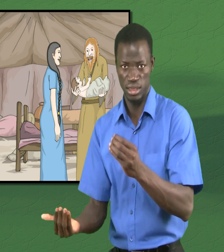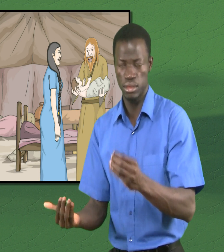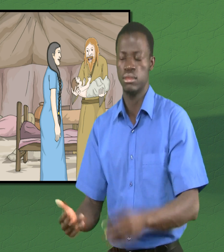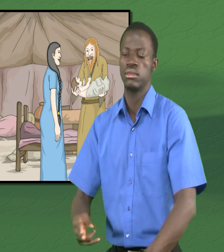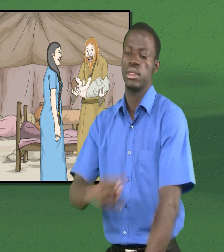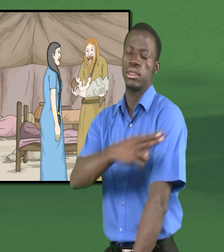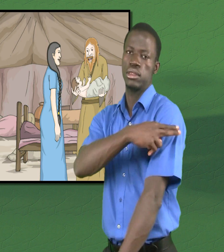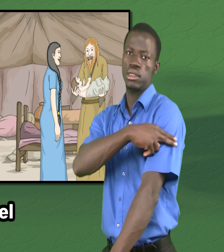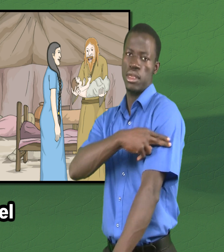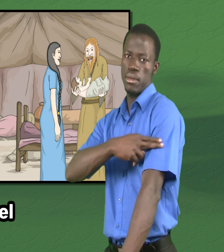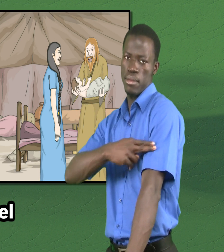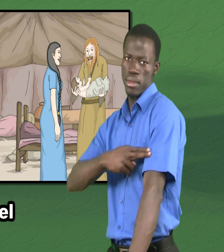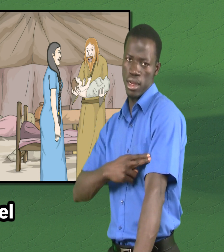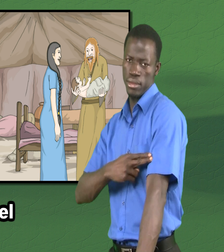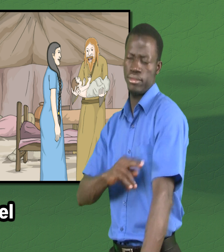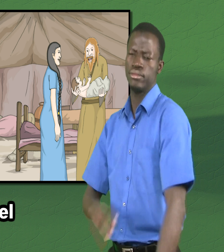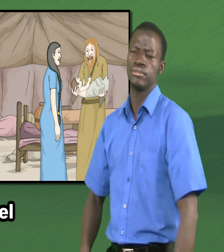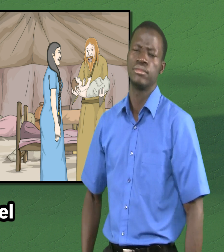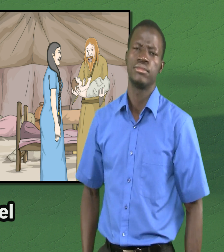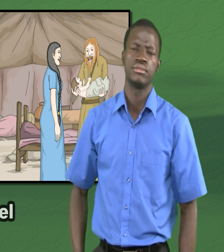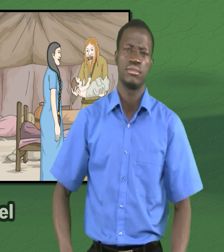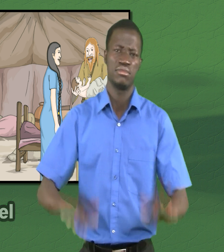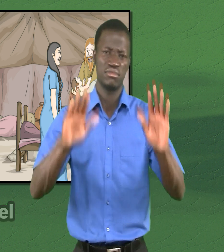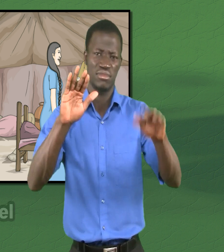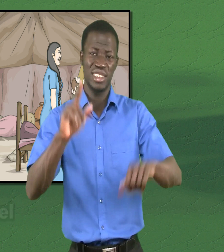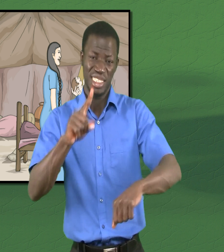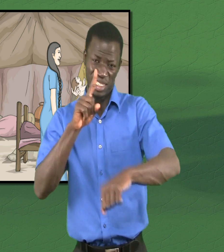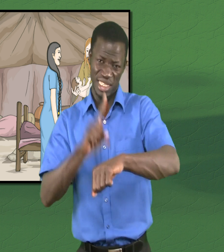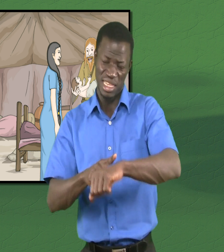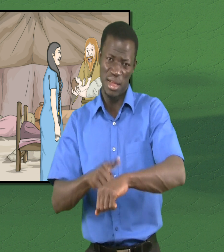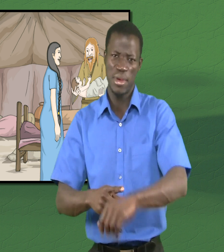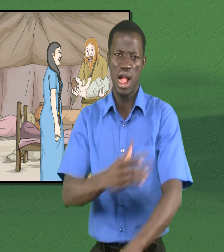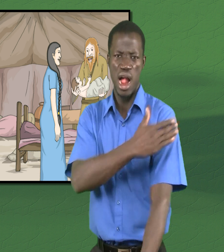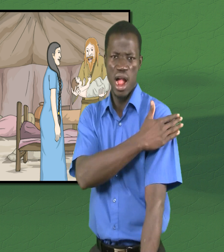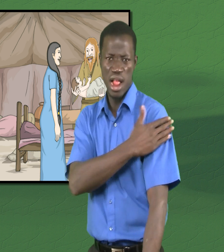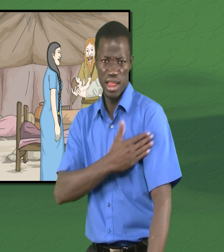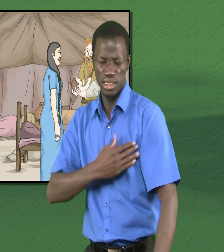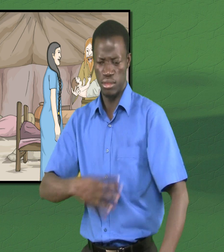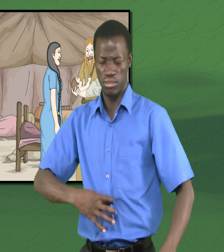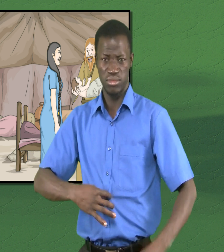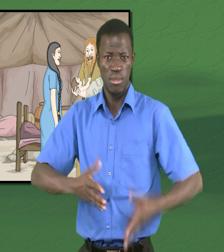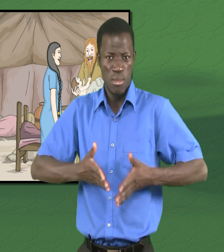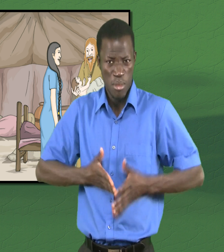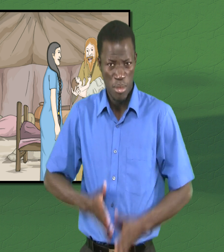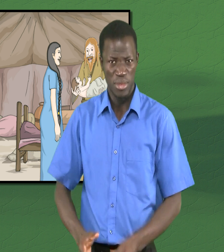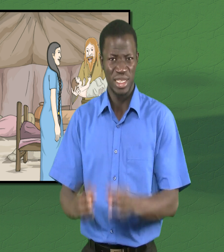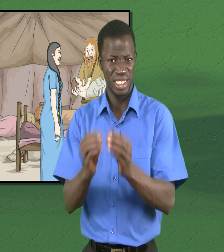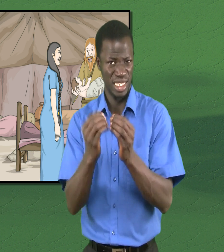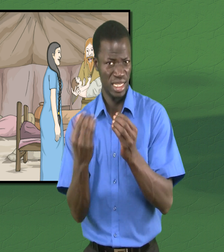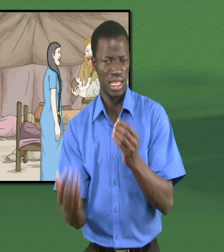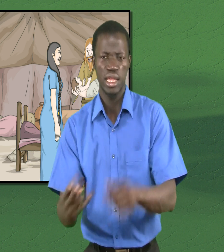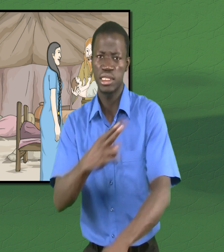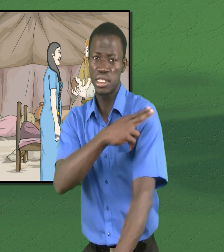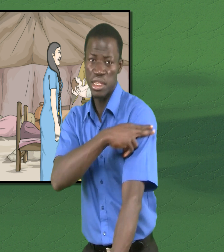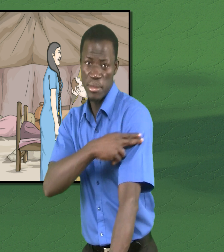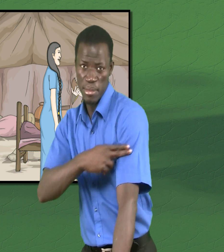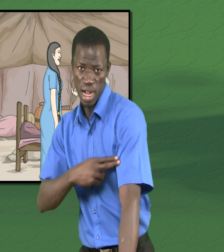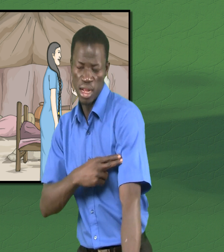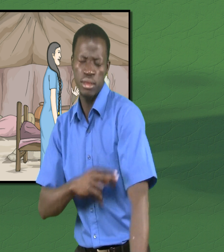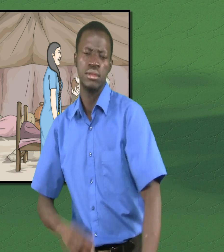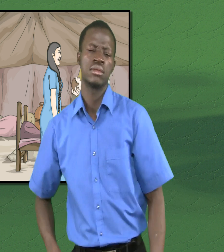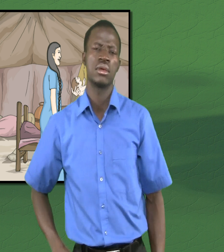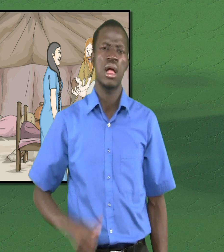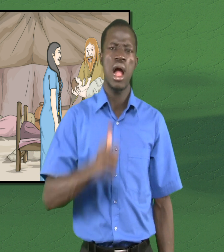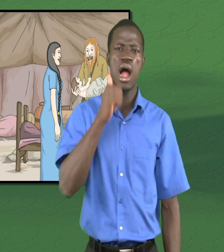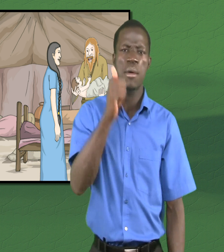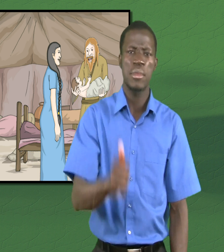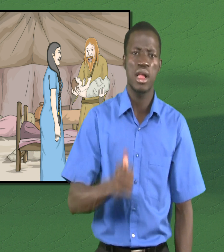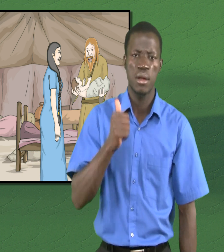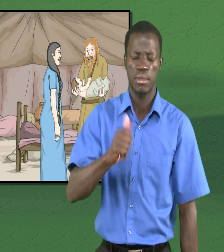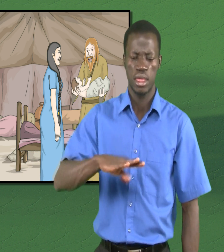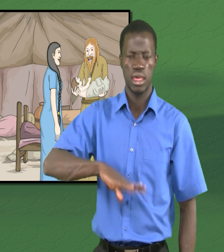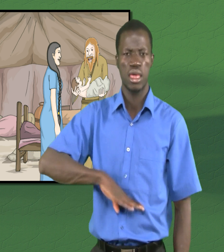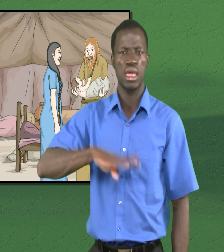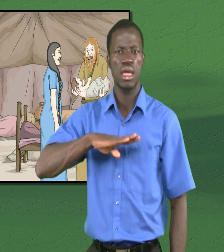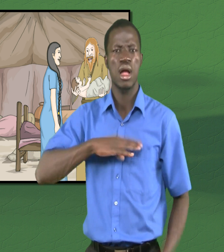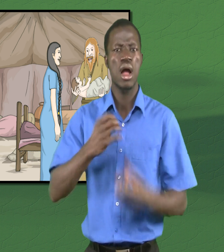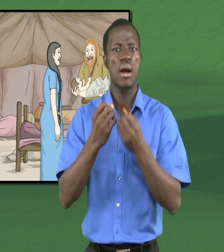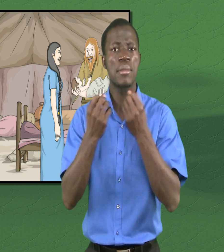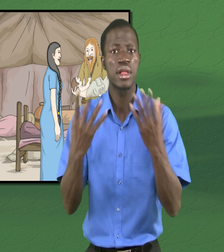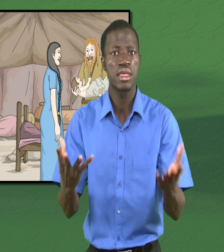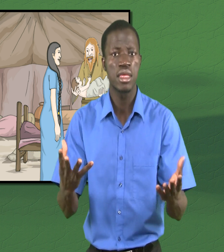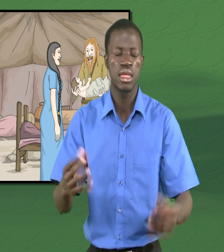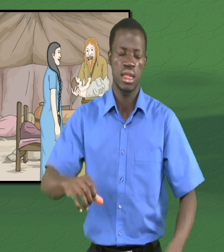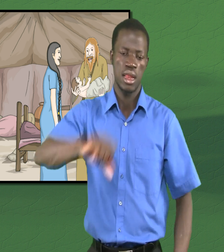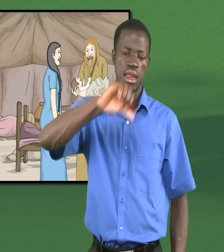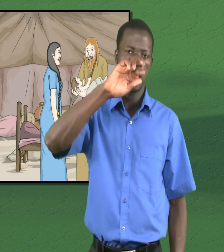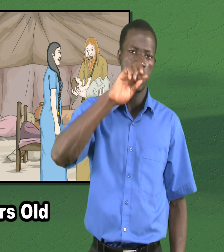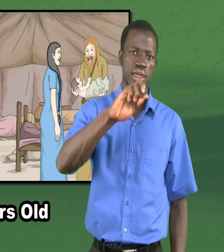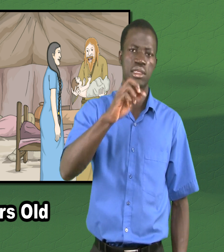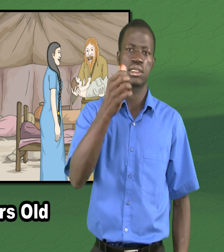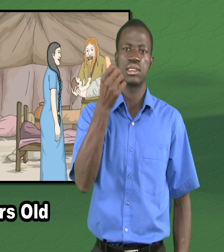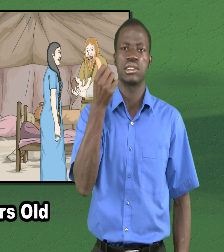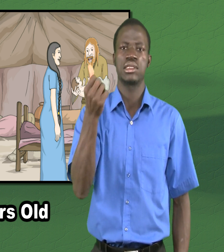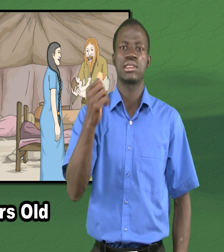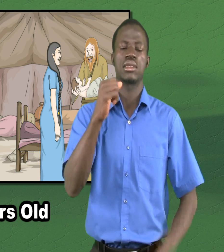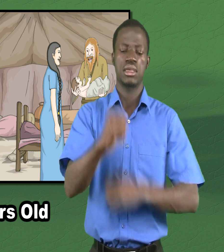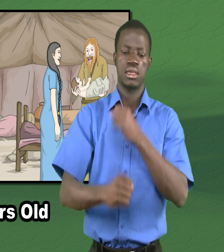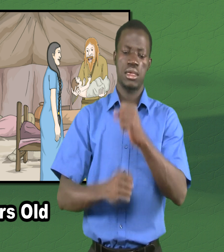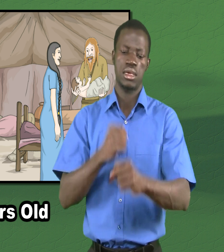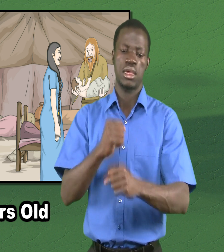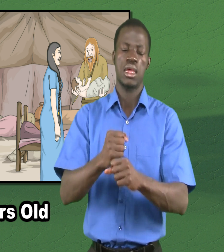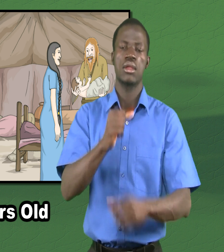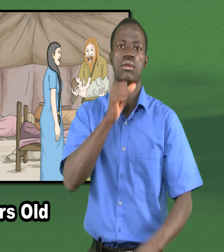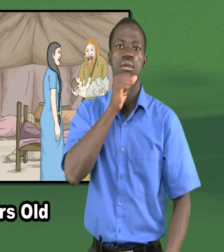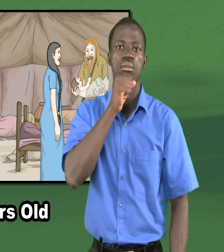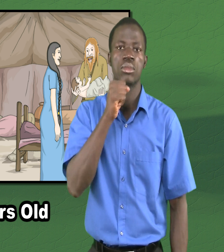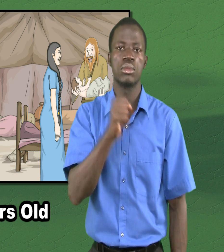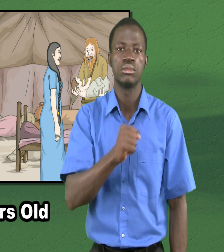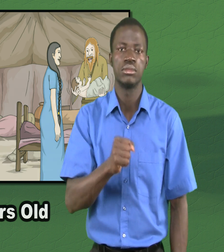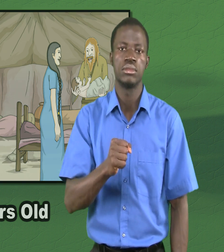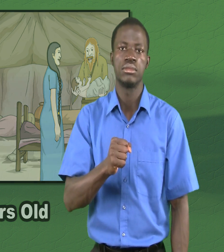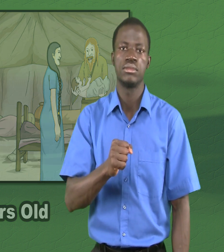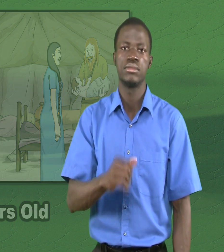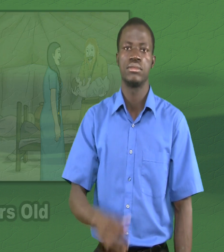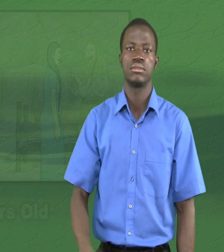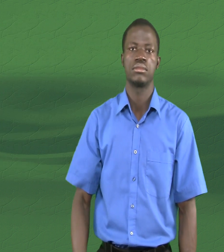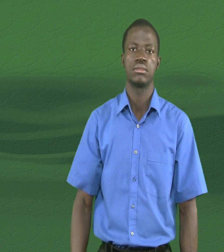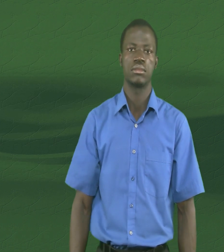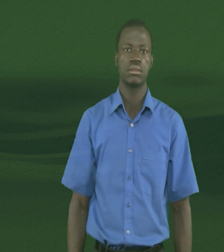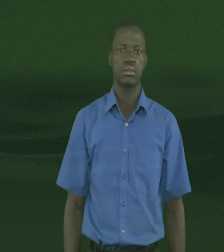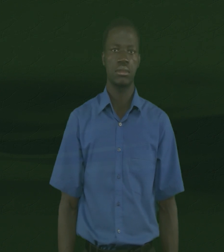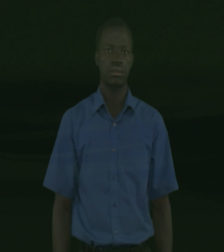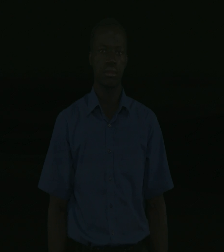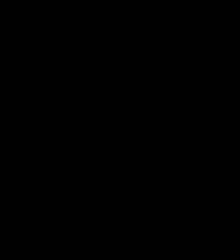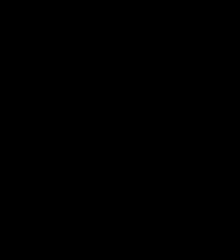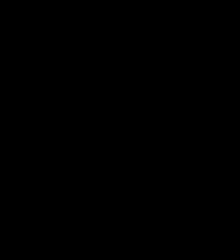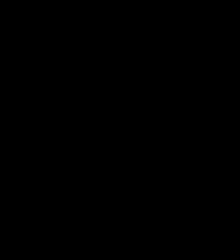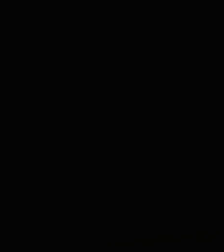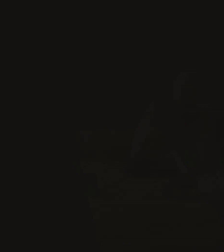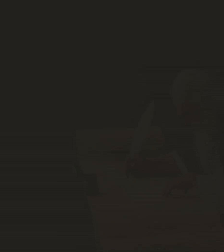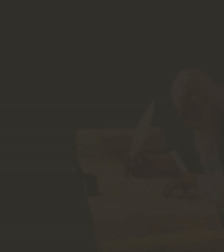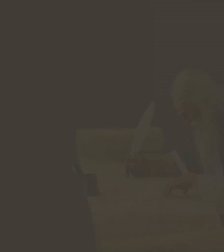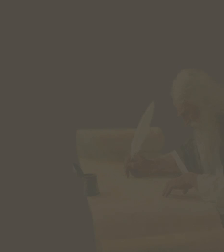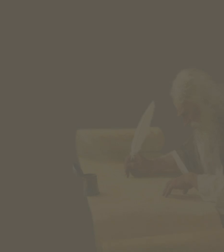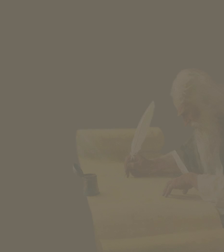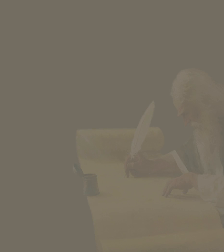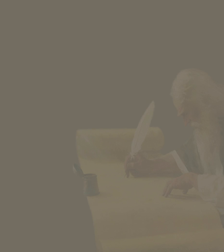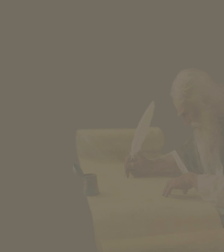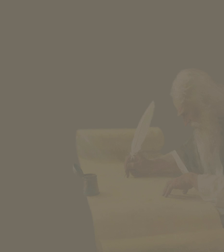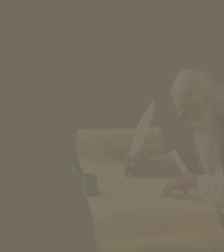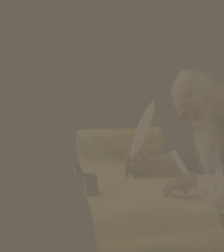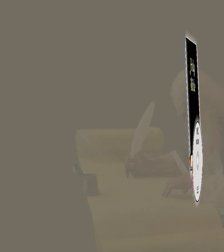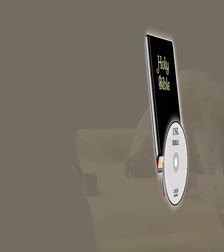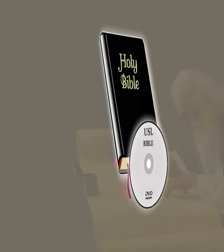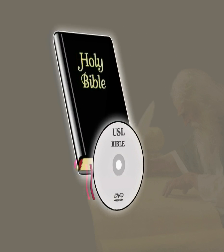Abram was eighty-six years old when Hagar bore Ishmael to him.